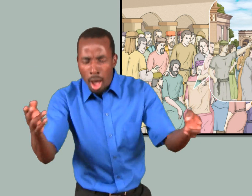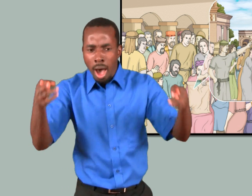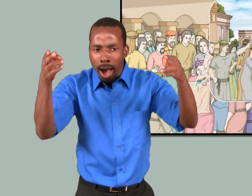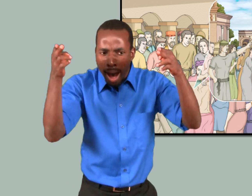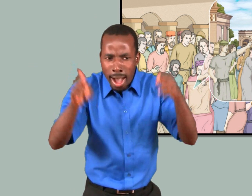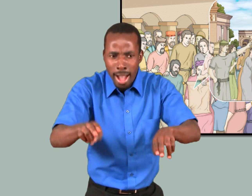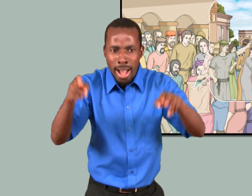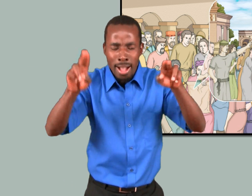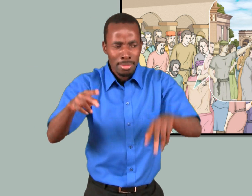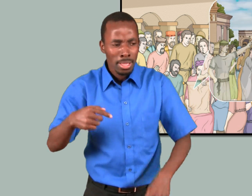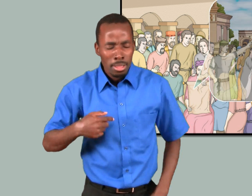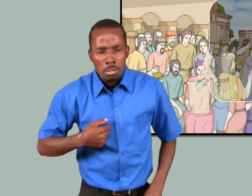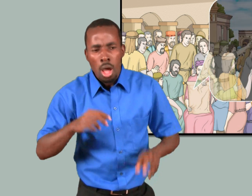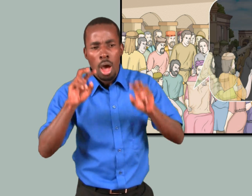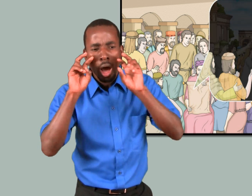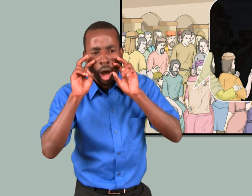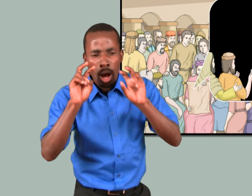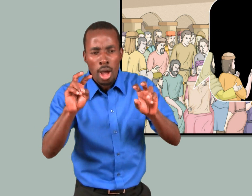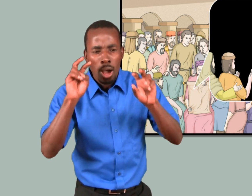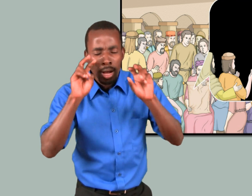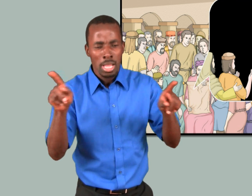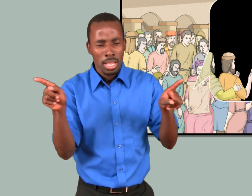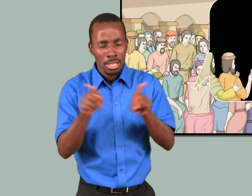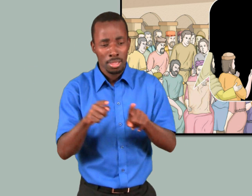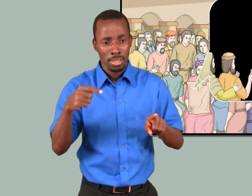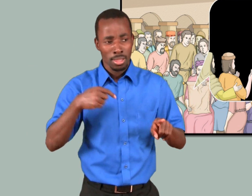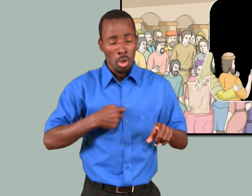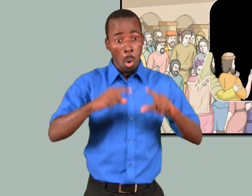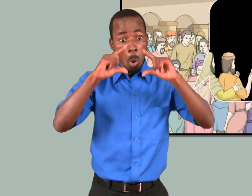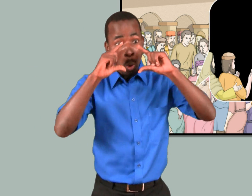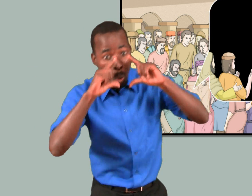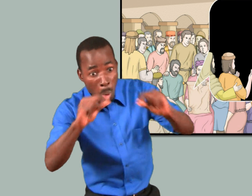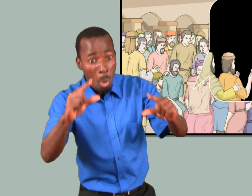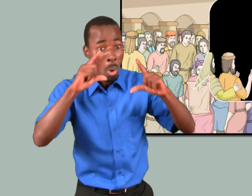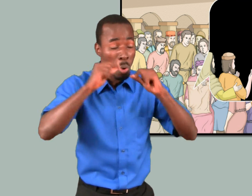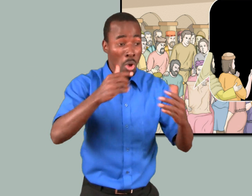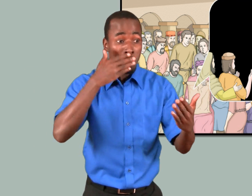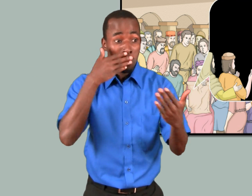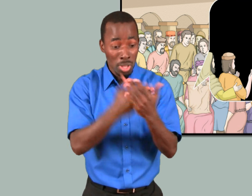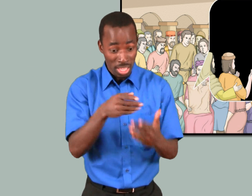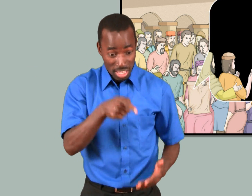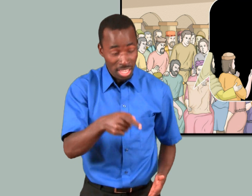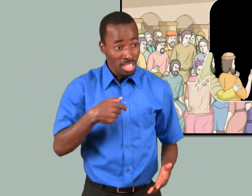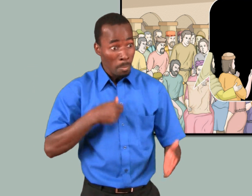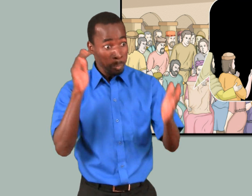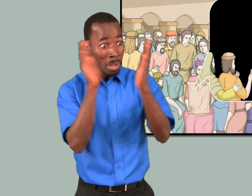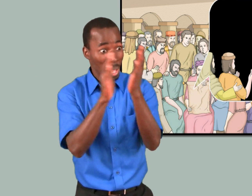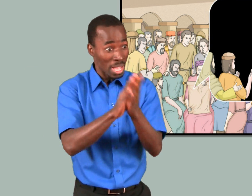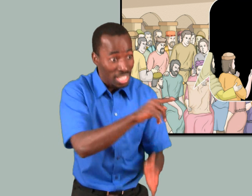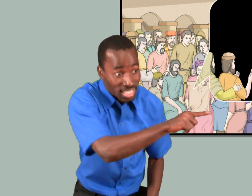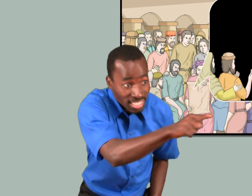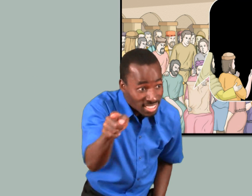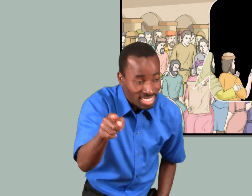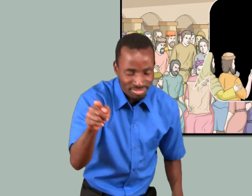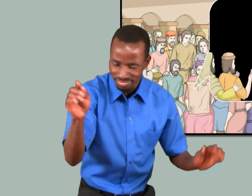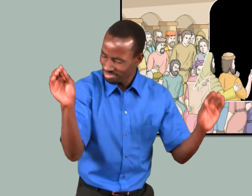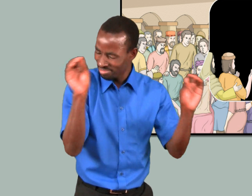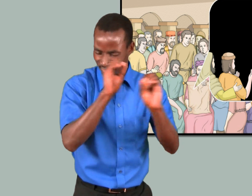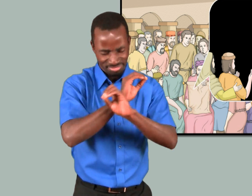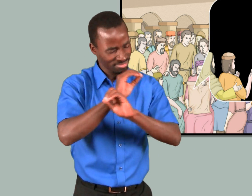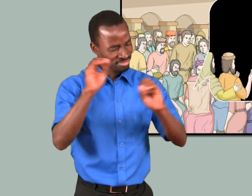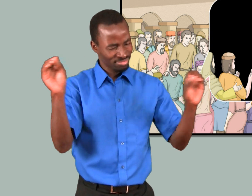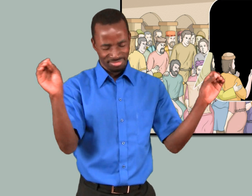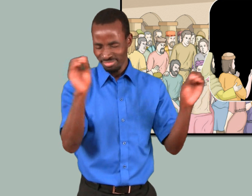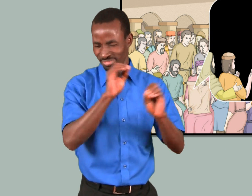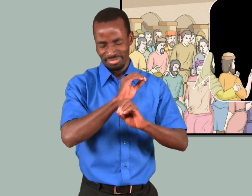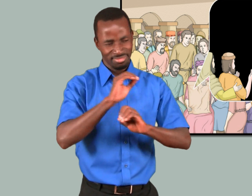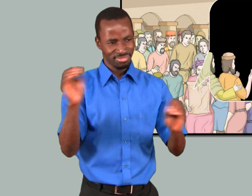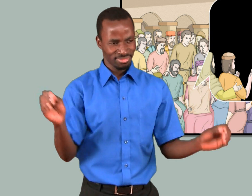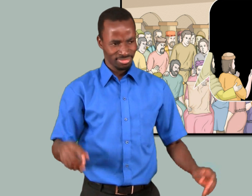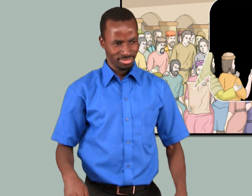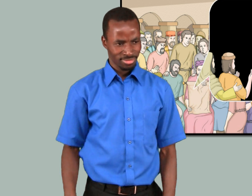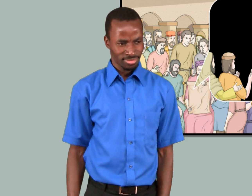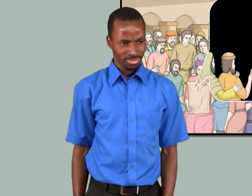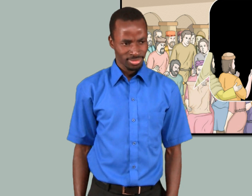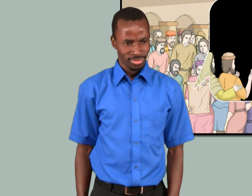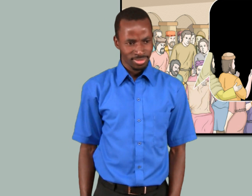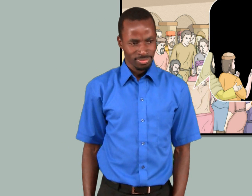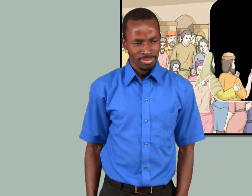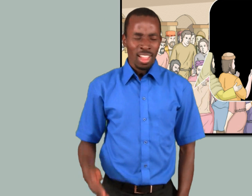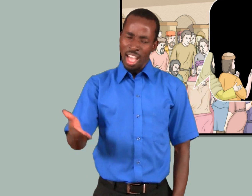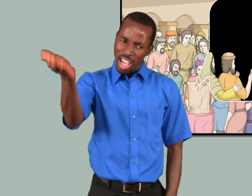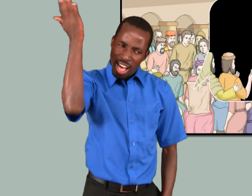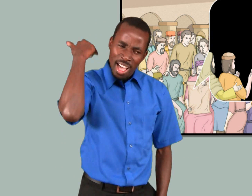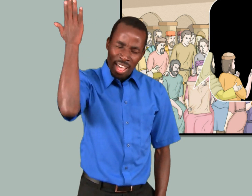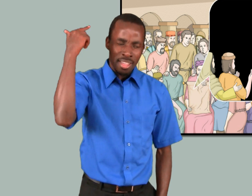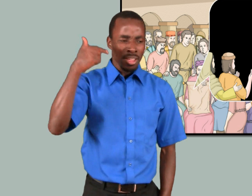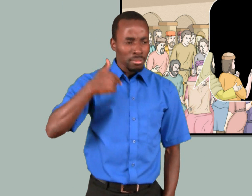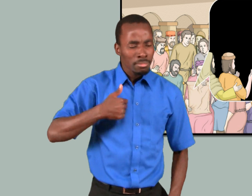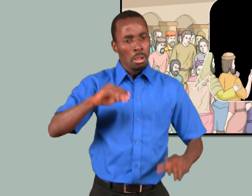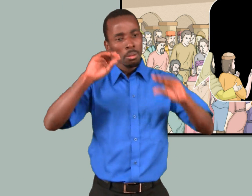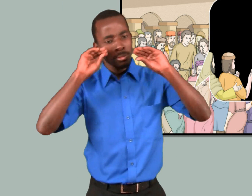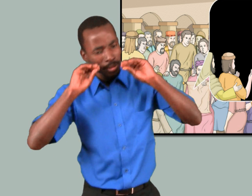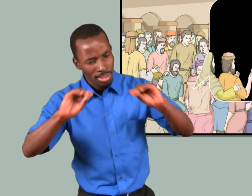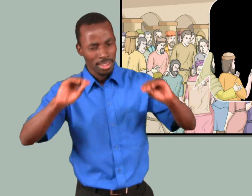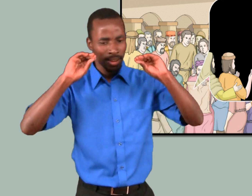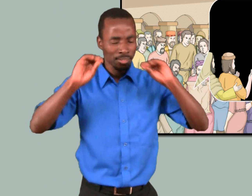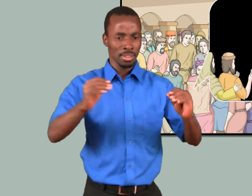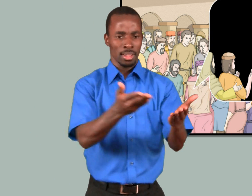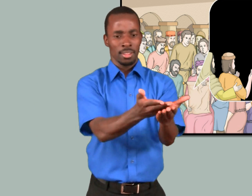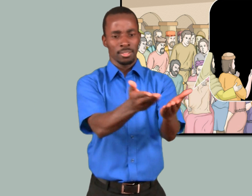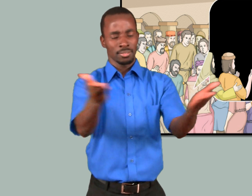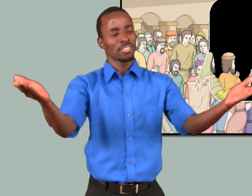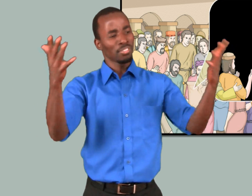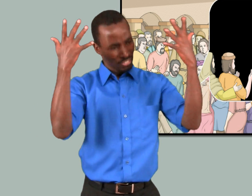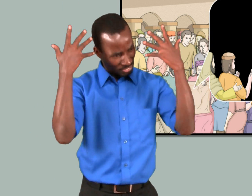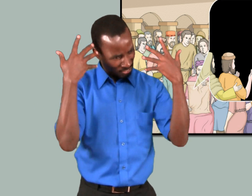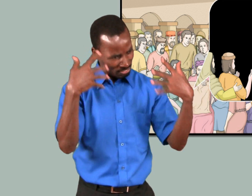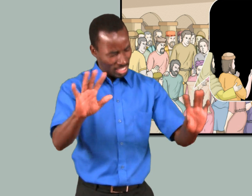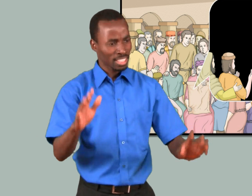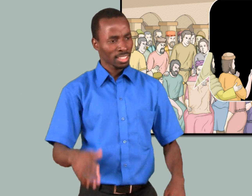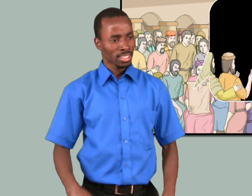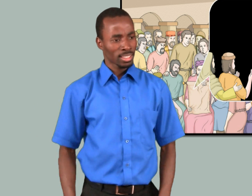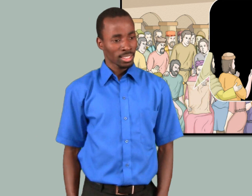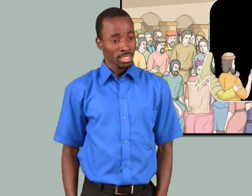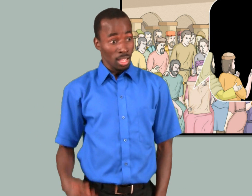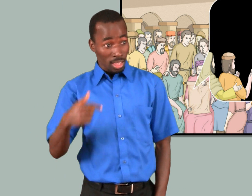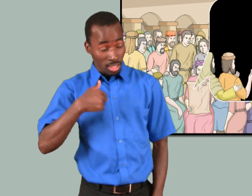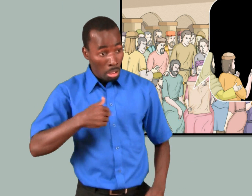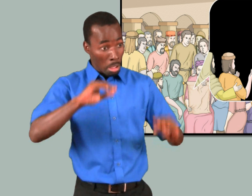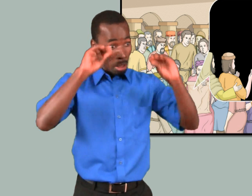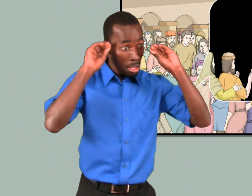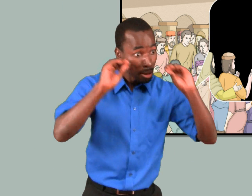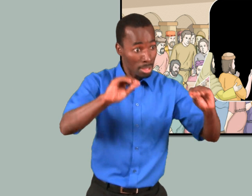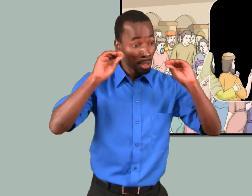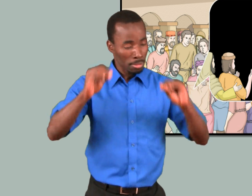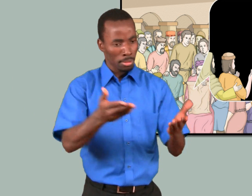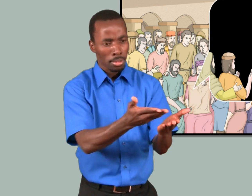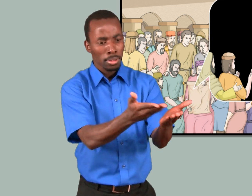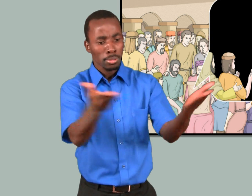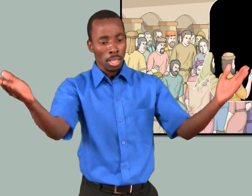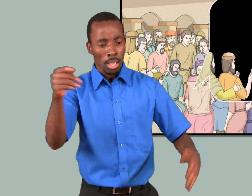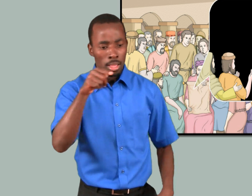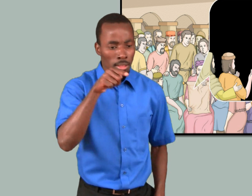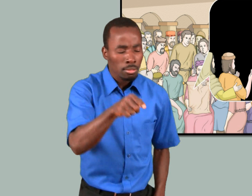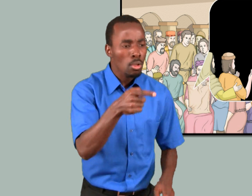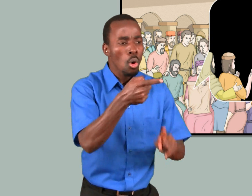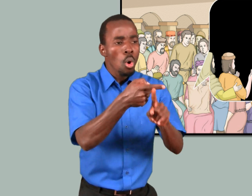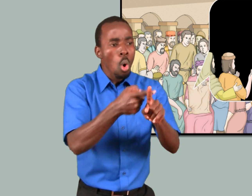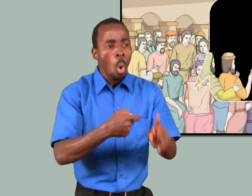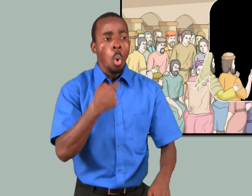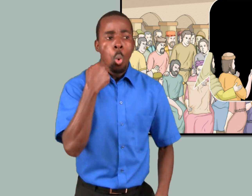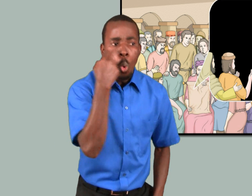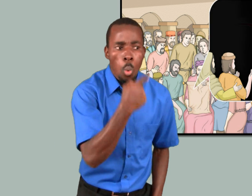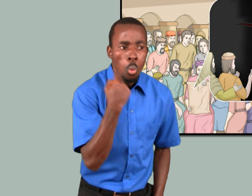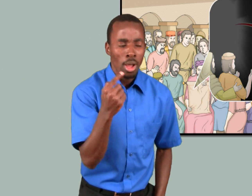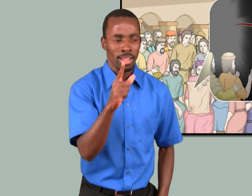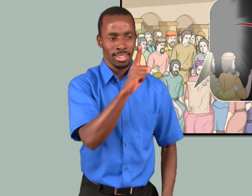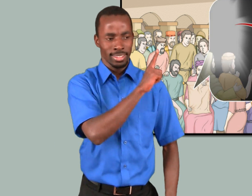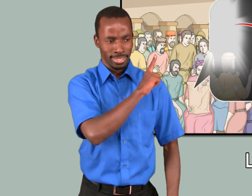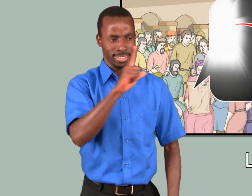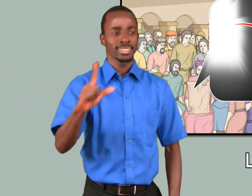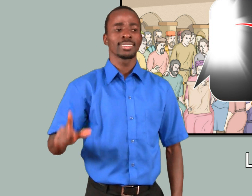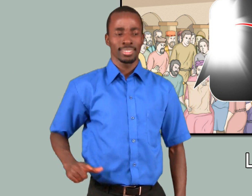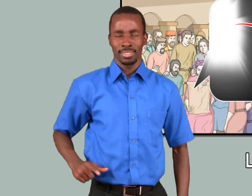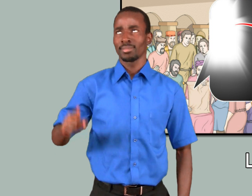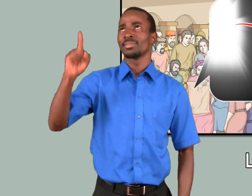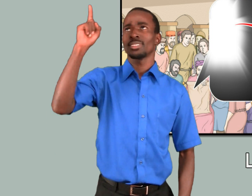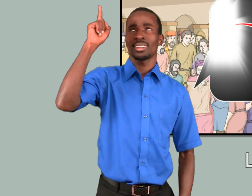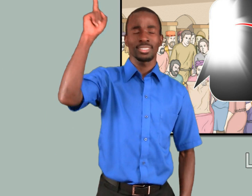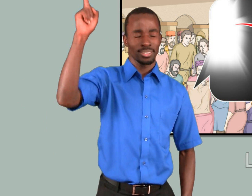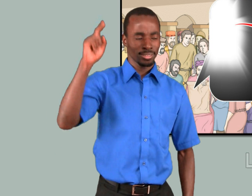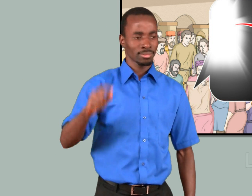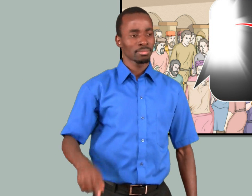What can I say to you? Shall I praise you for this? No, I will not!